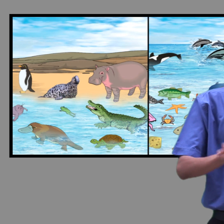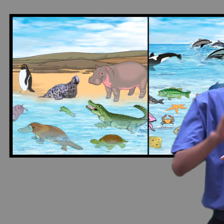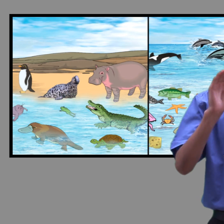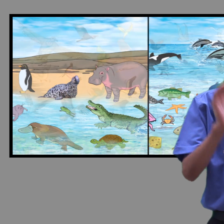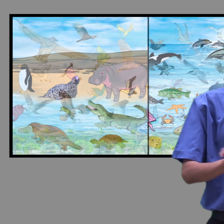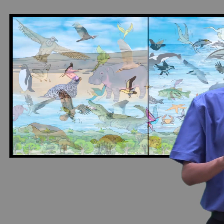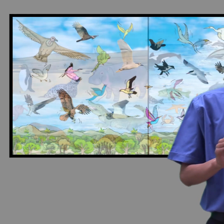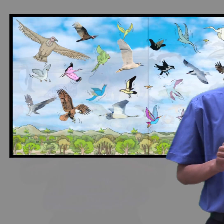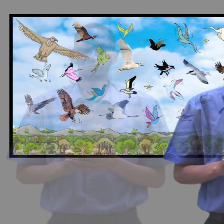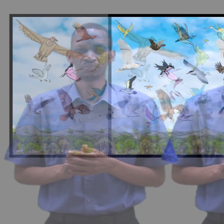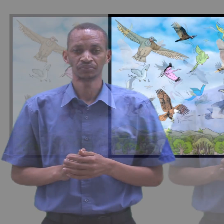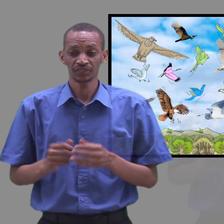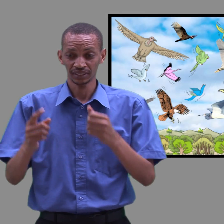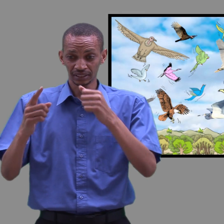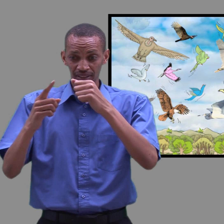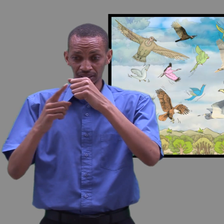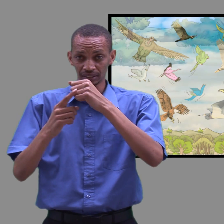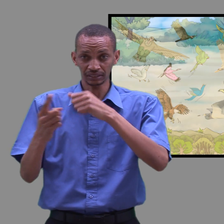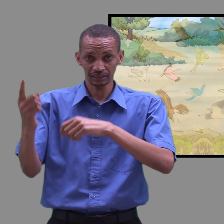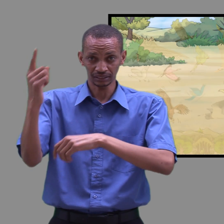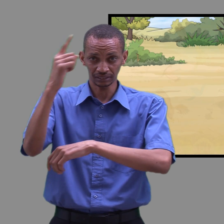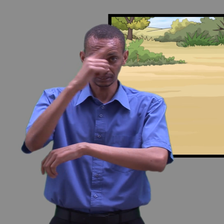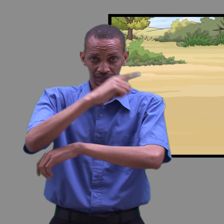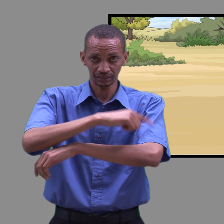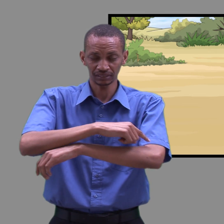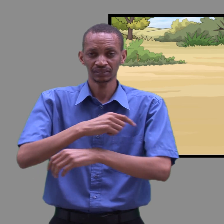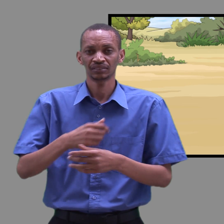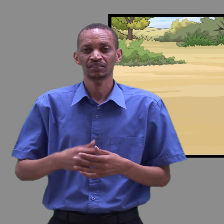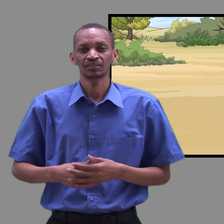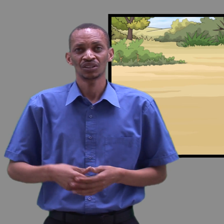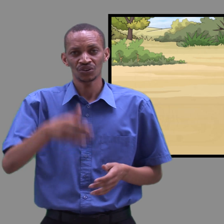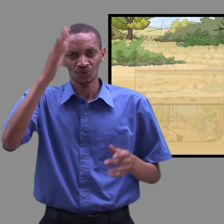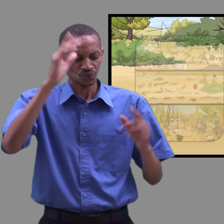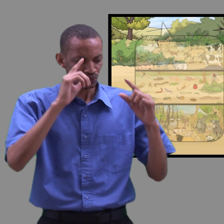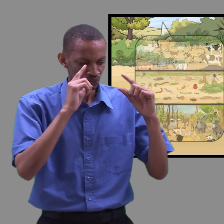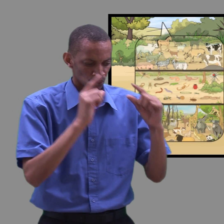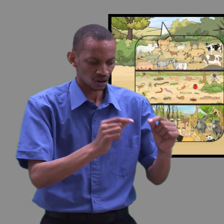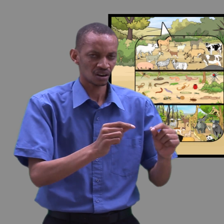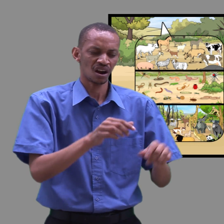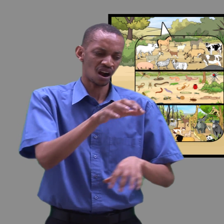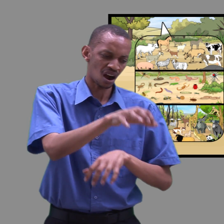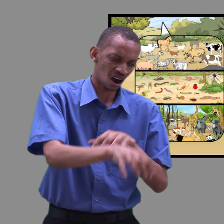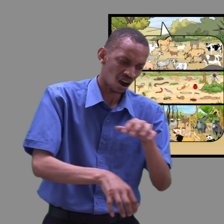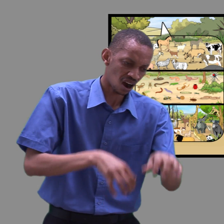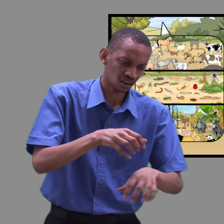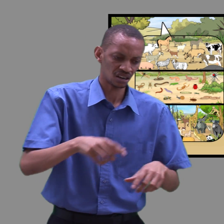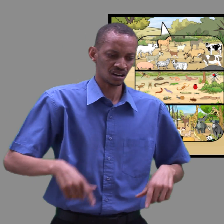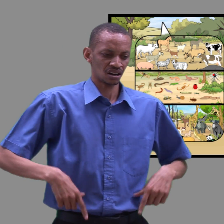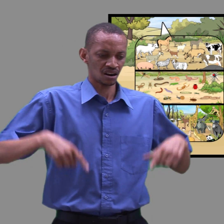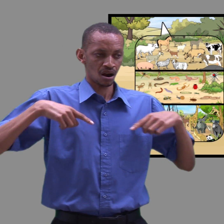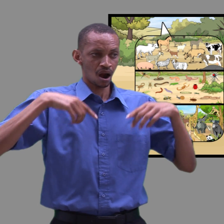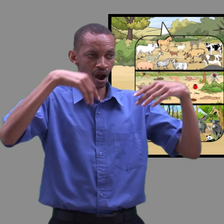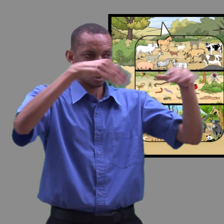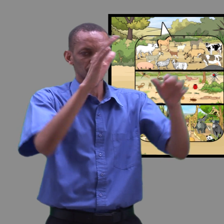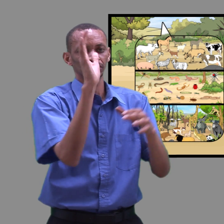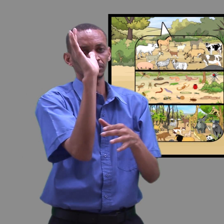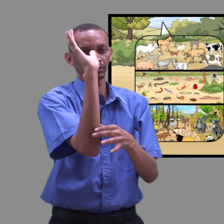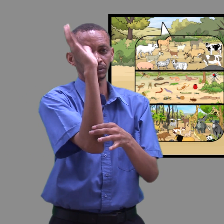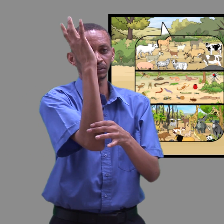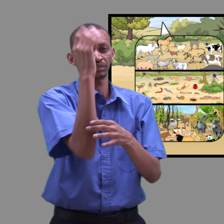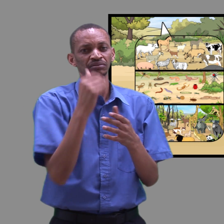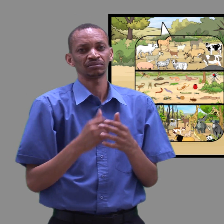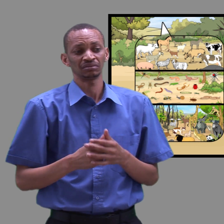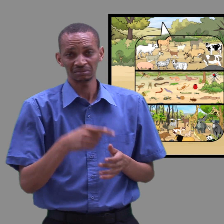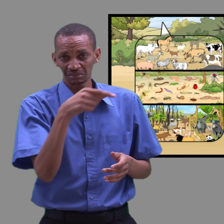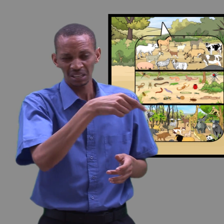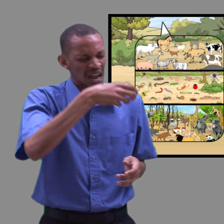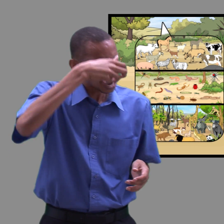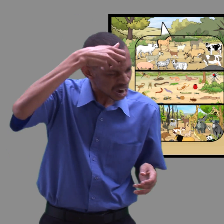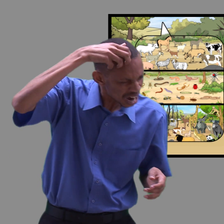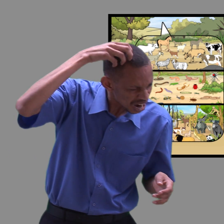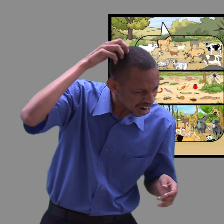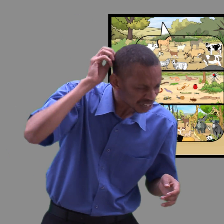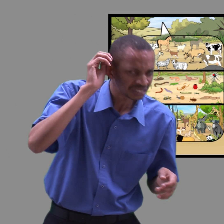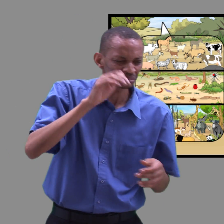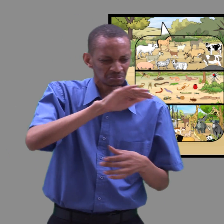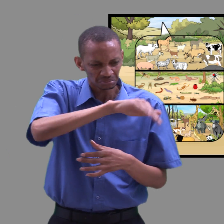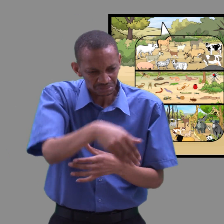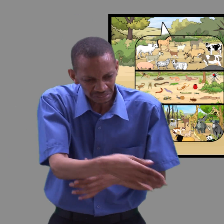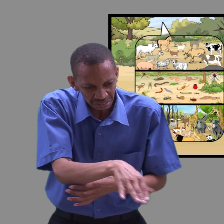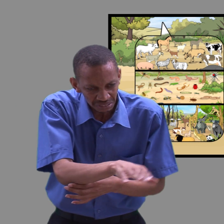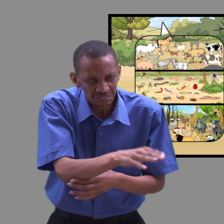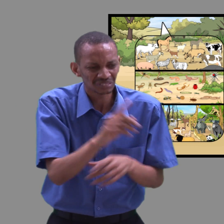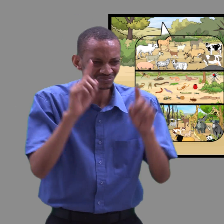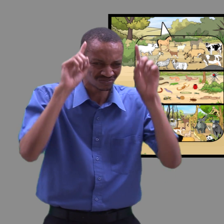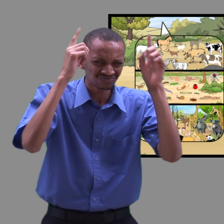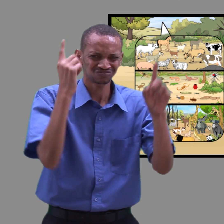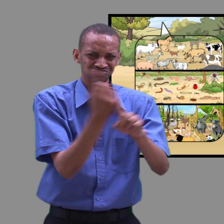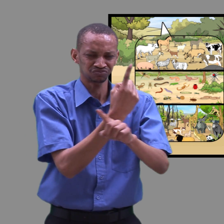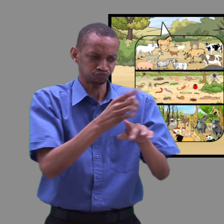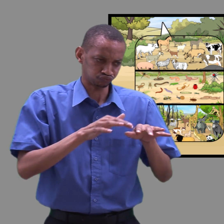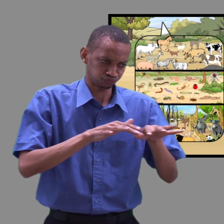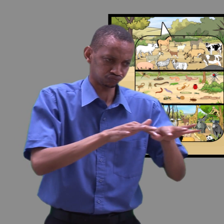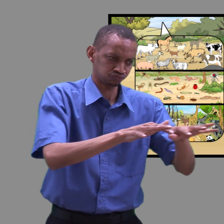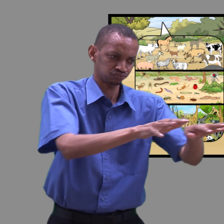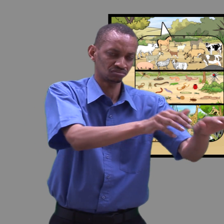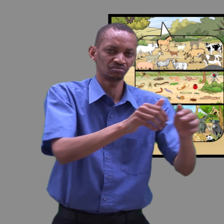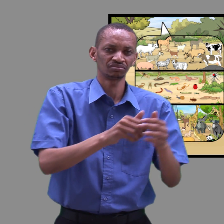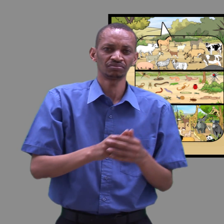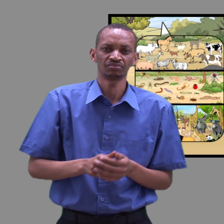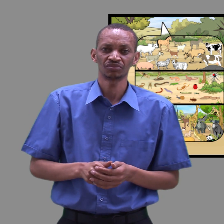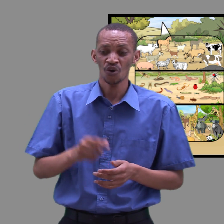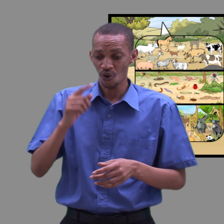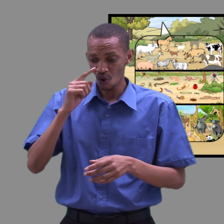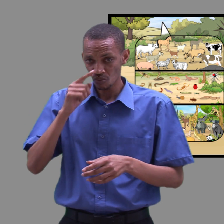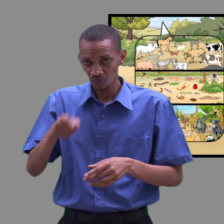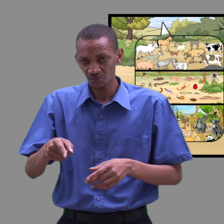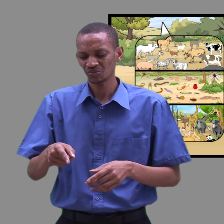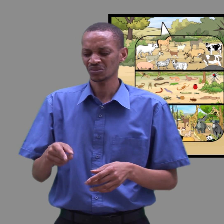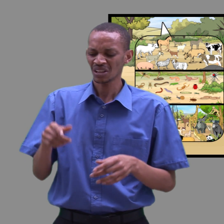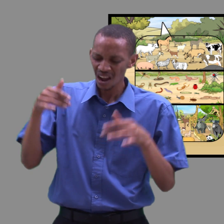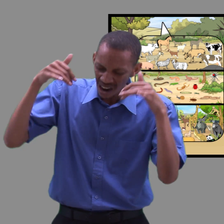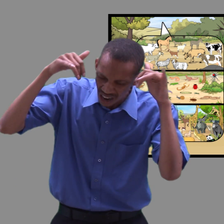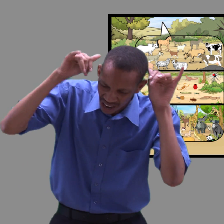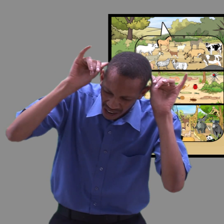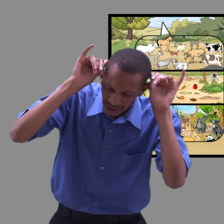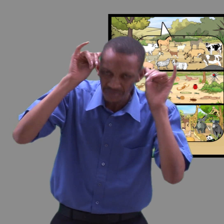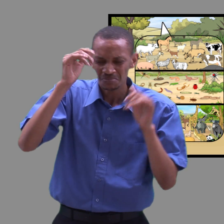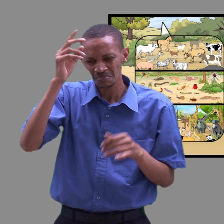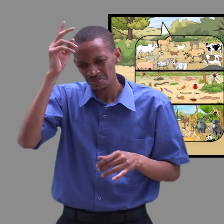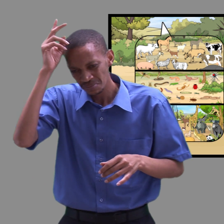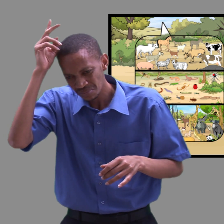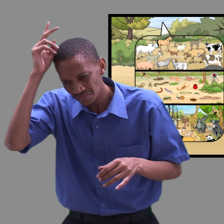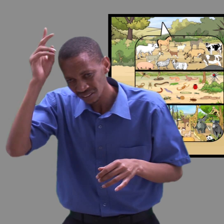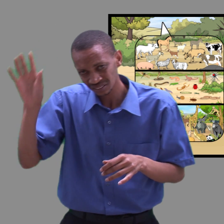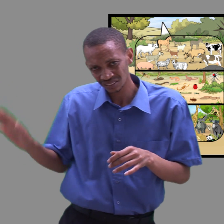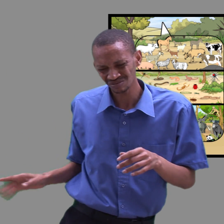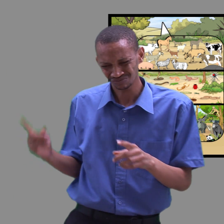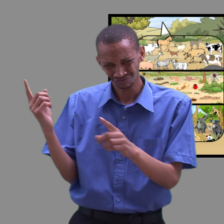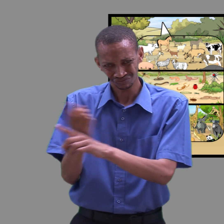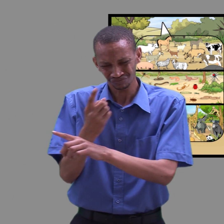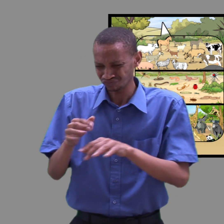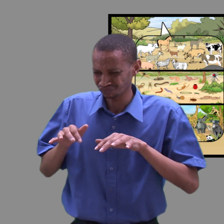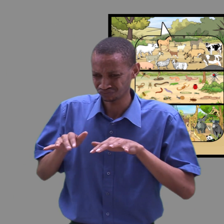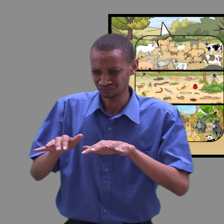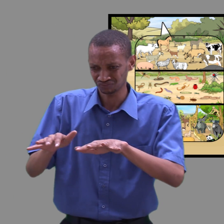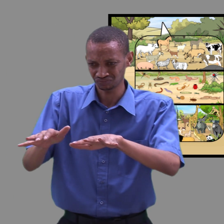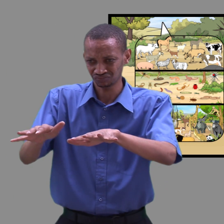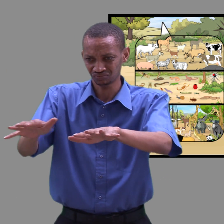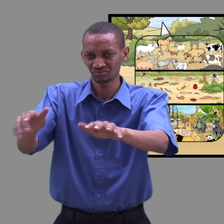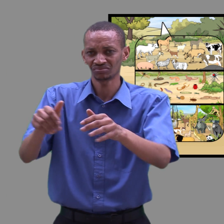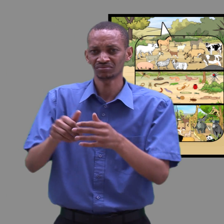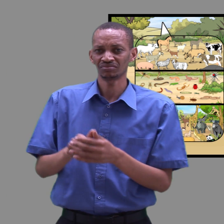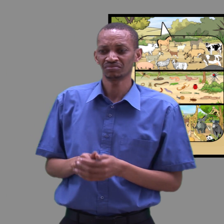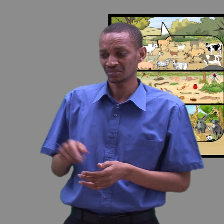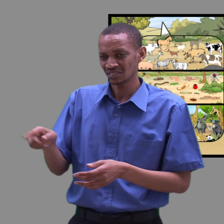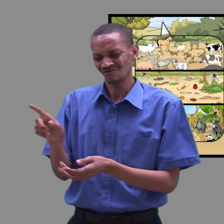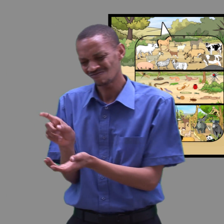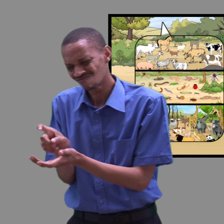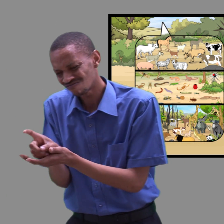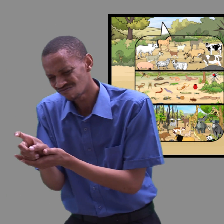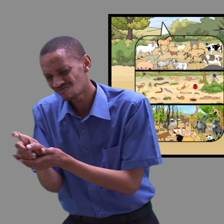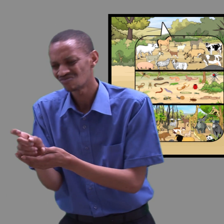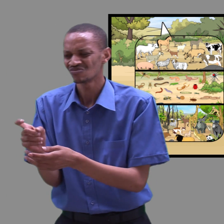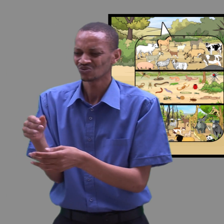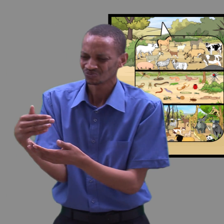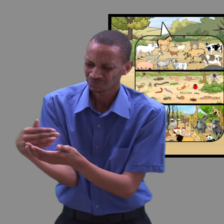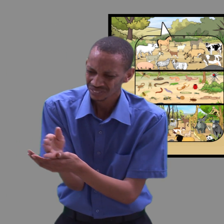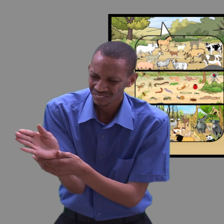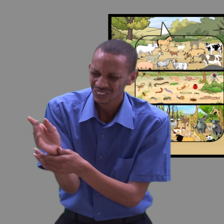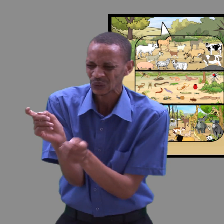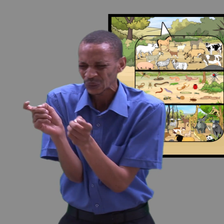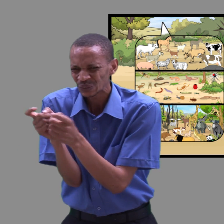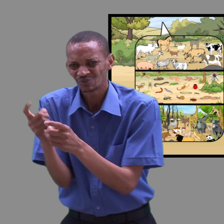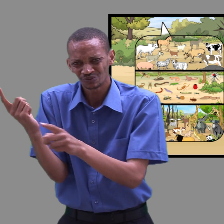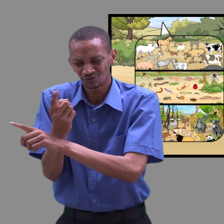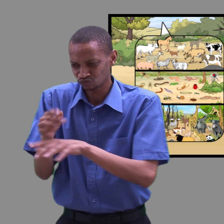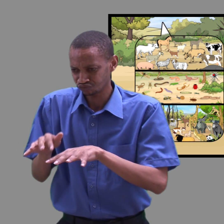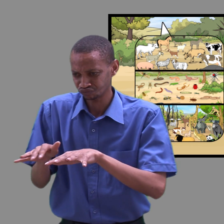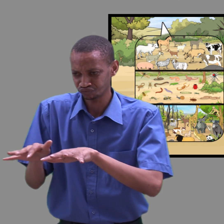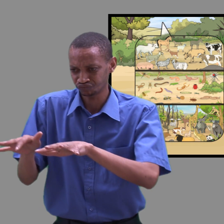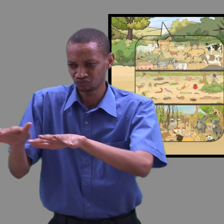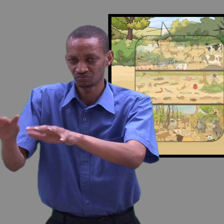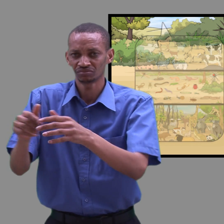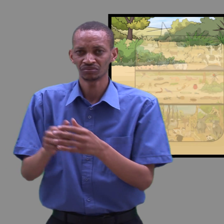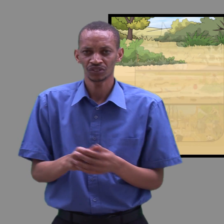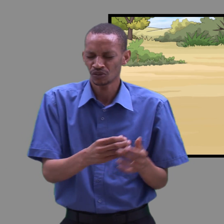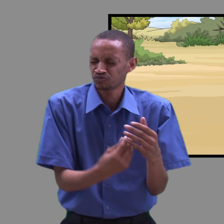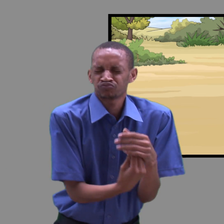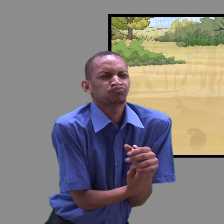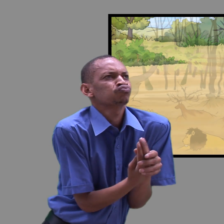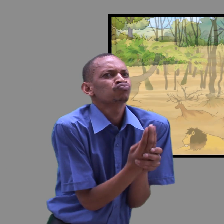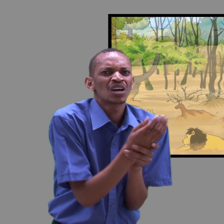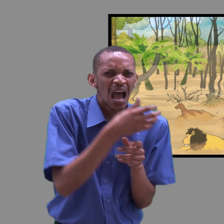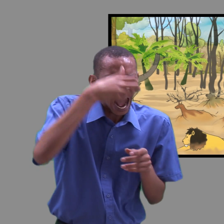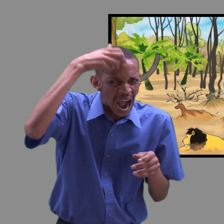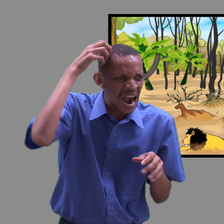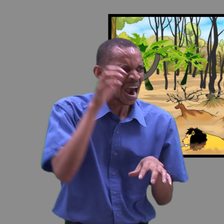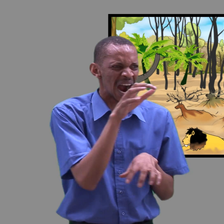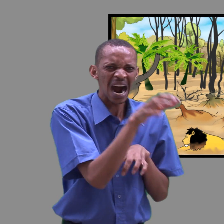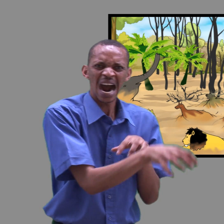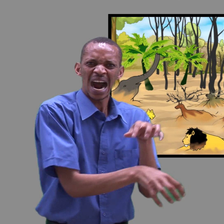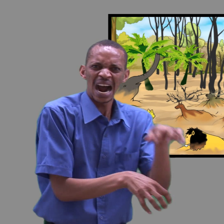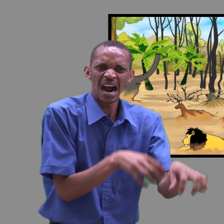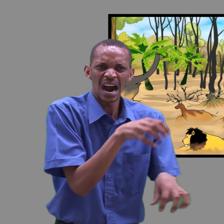And God said, “Let the earth bring forth living creatures according to their kinds: livestock, land crawlers, and beasts of the earth according to their kinds.” And it was so.